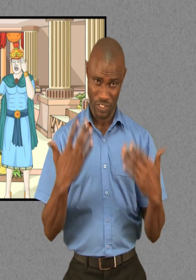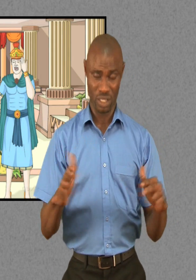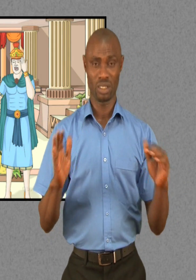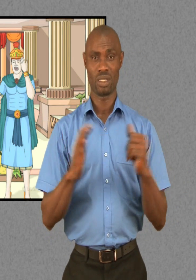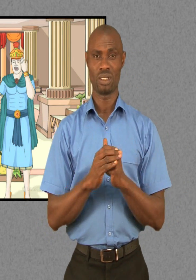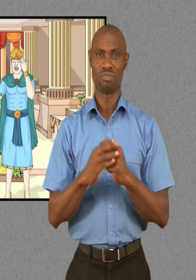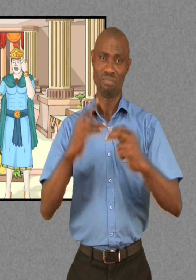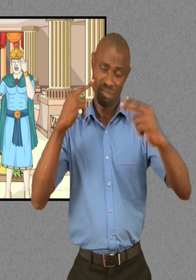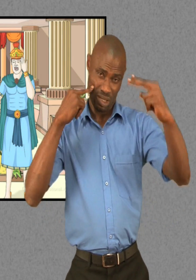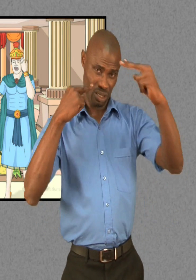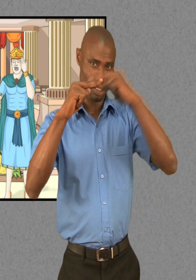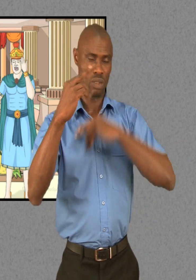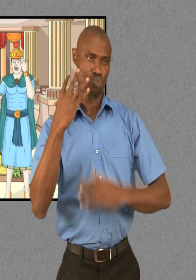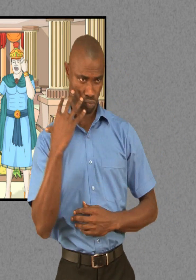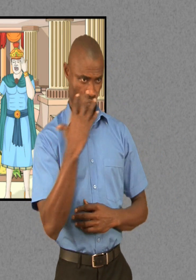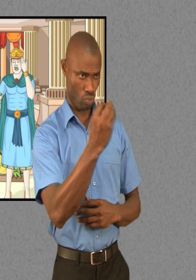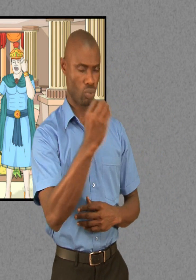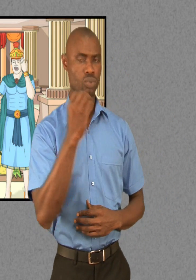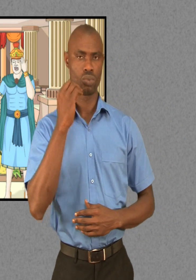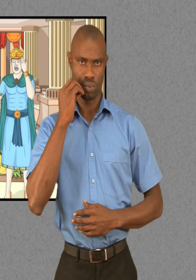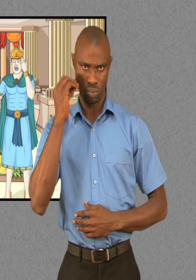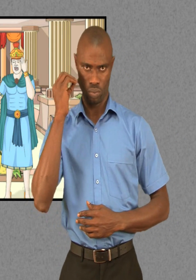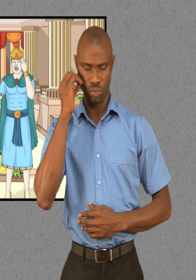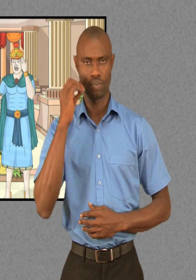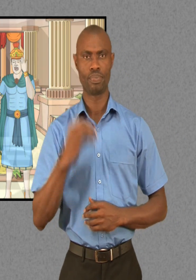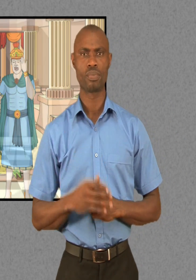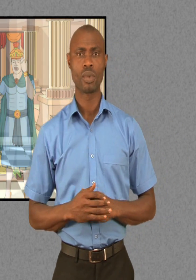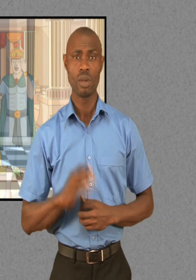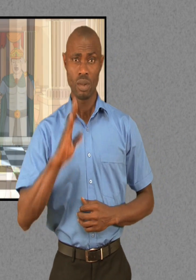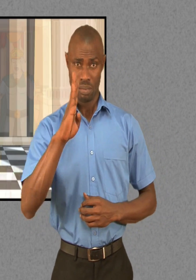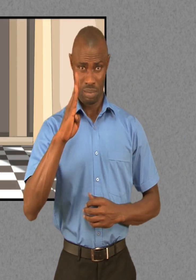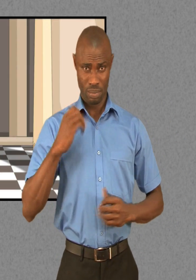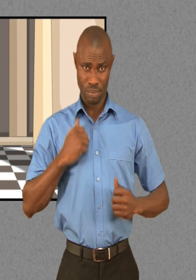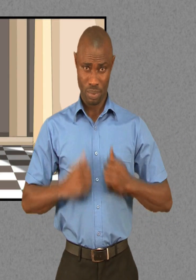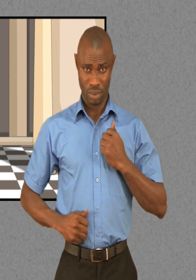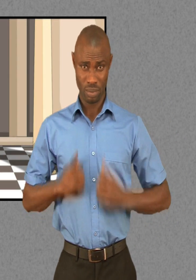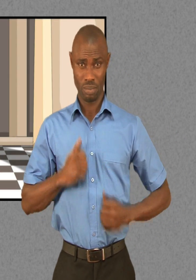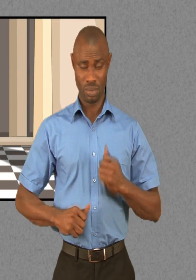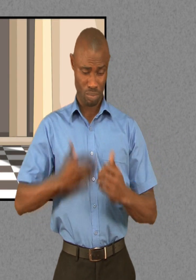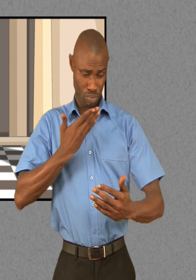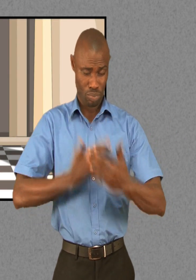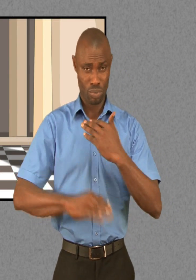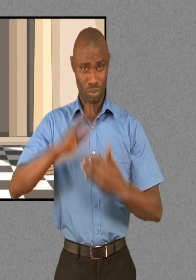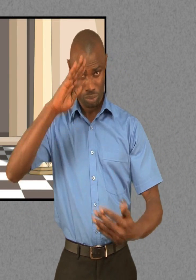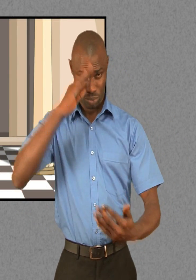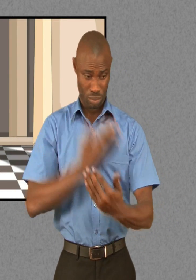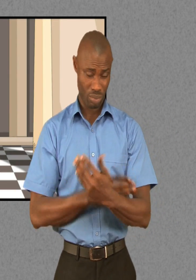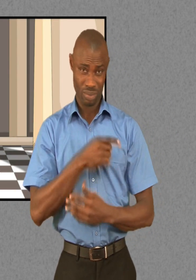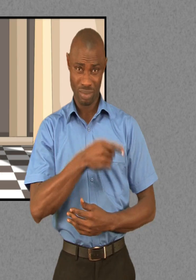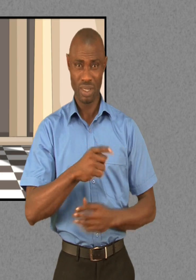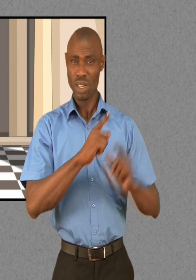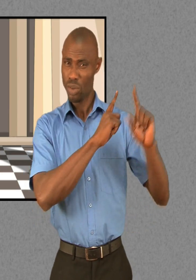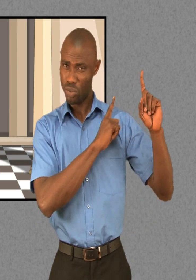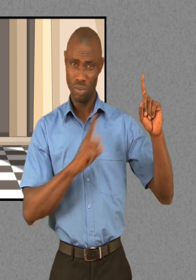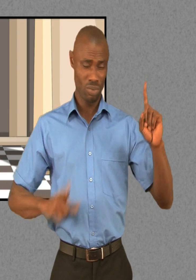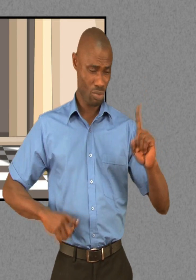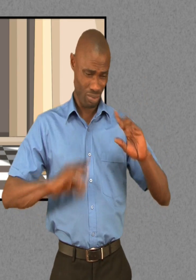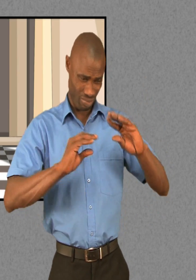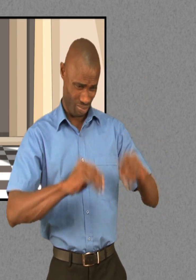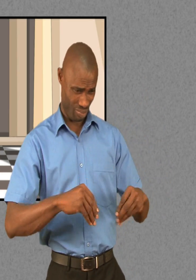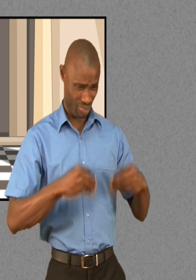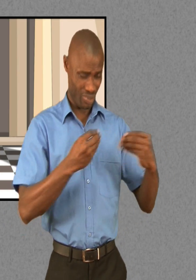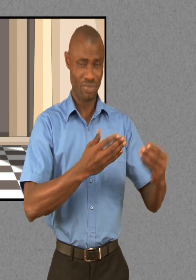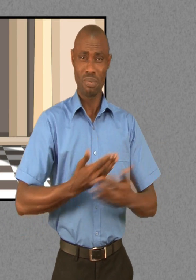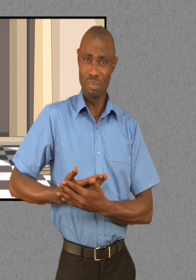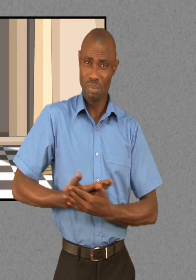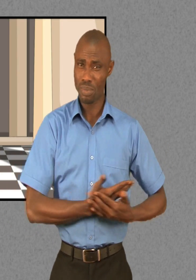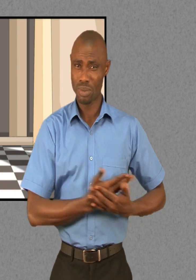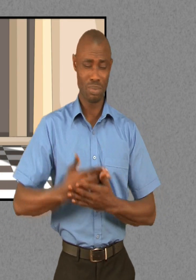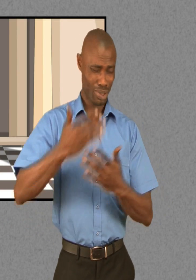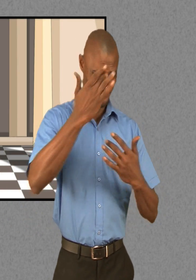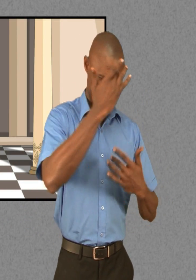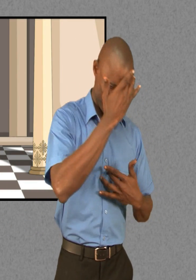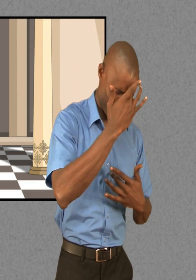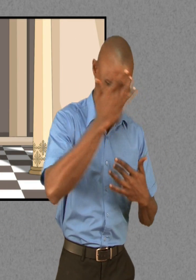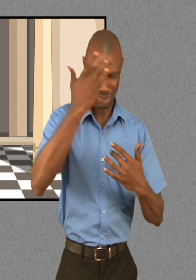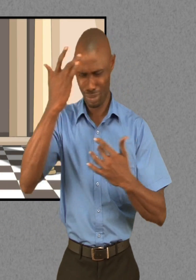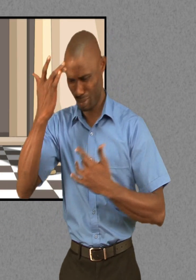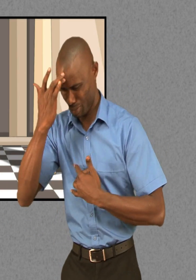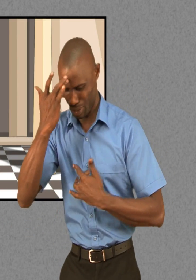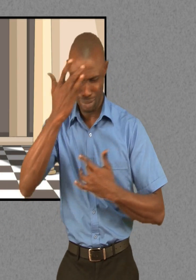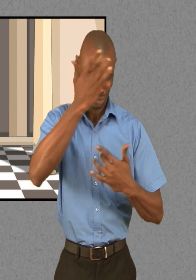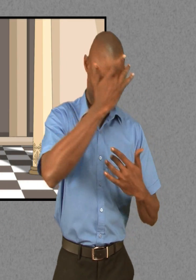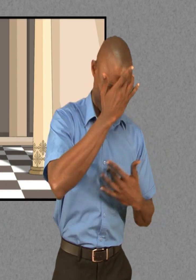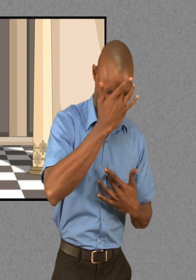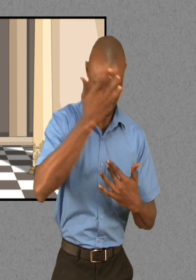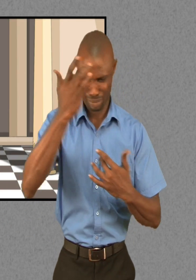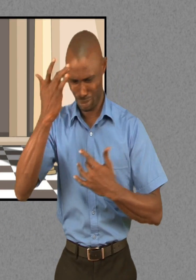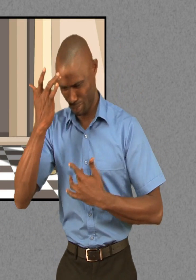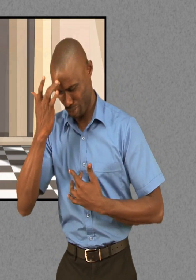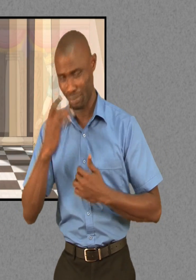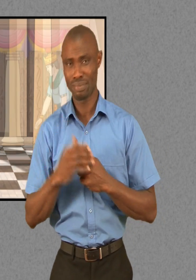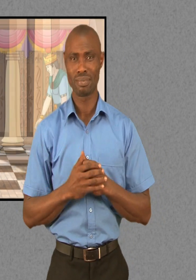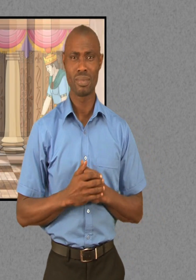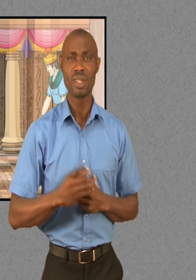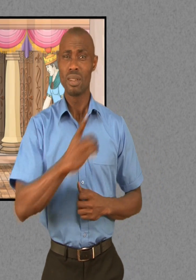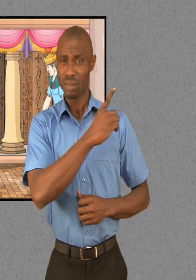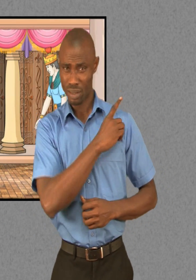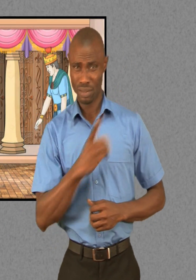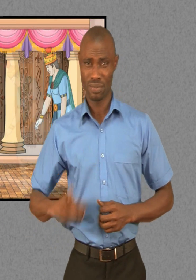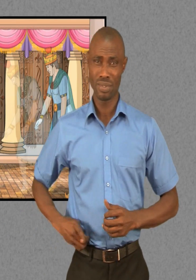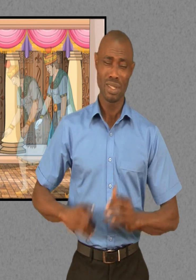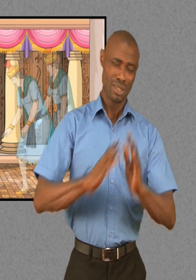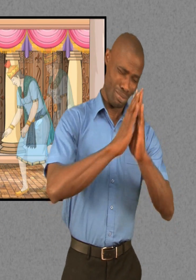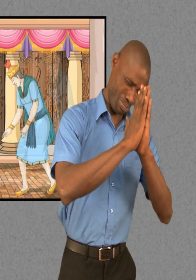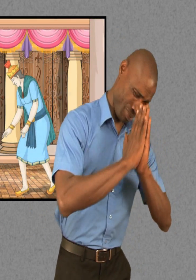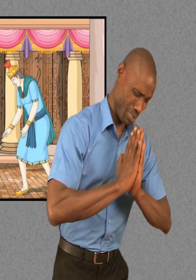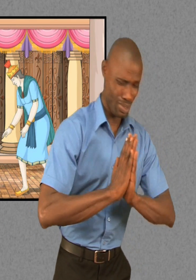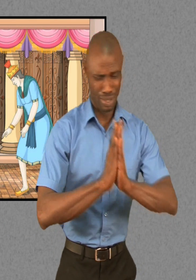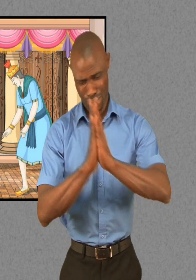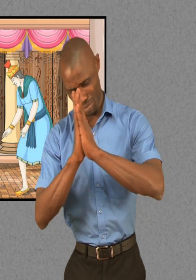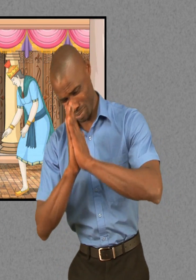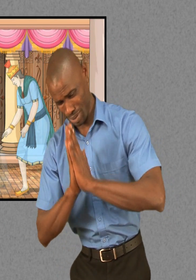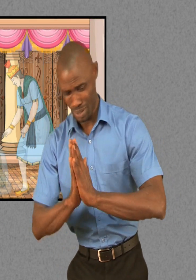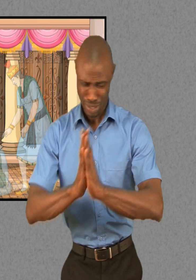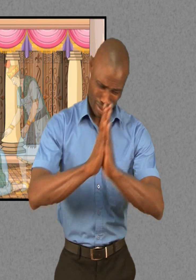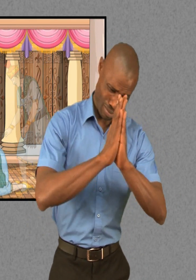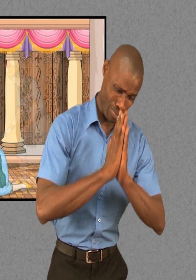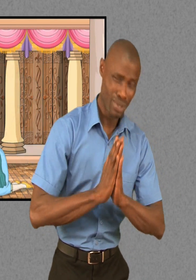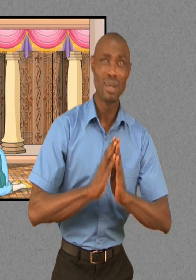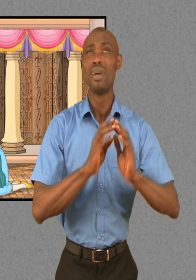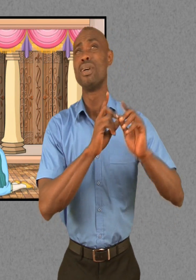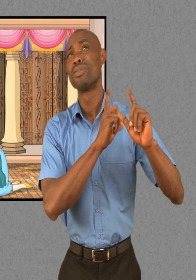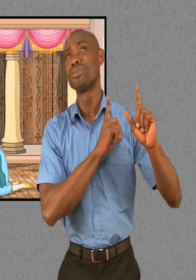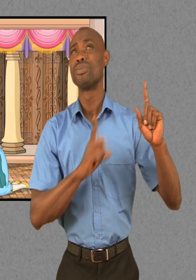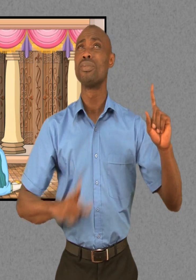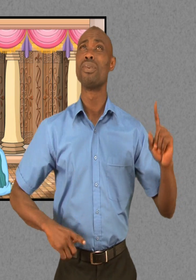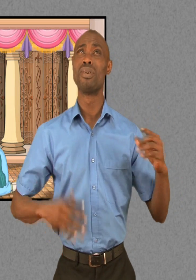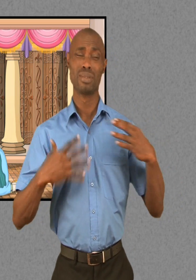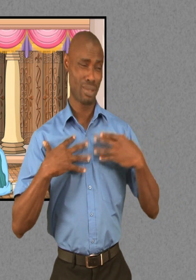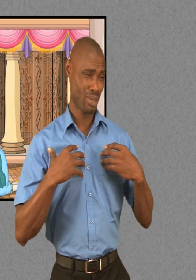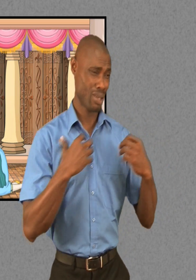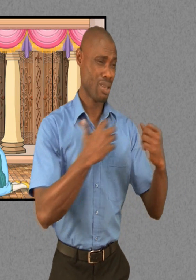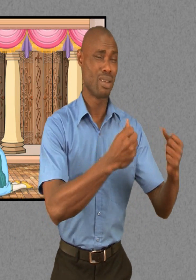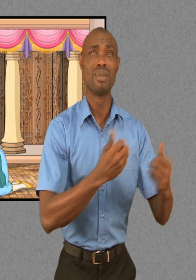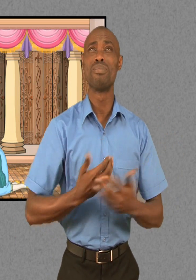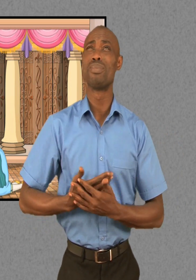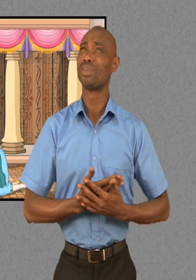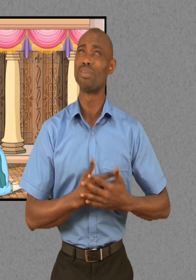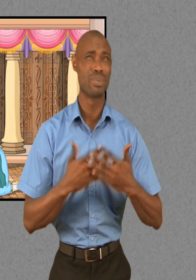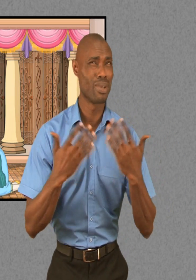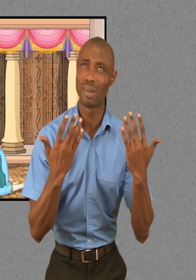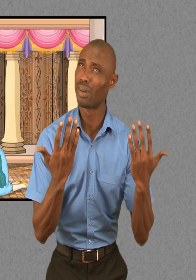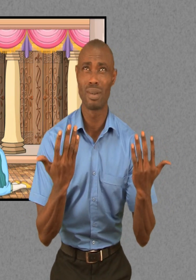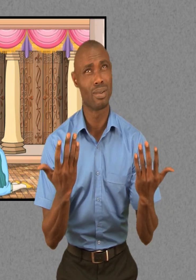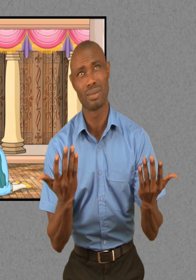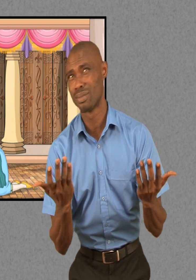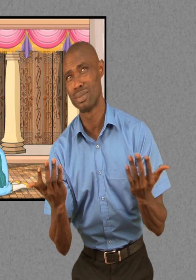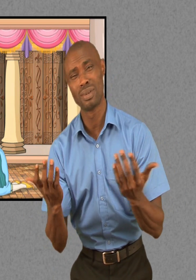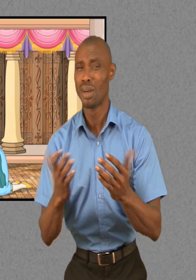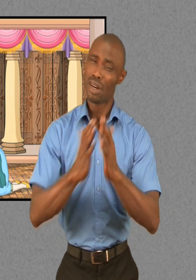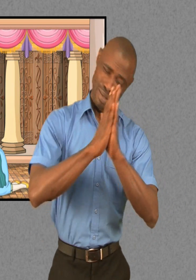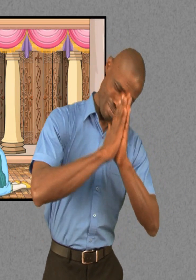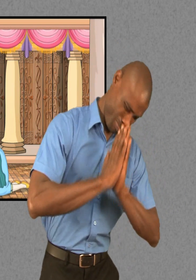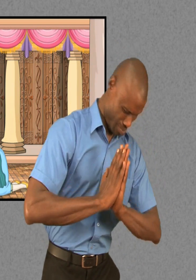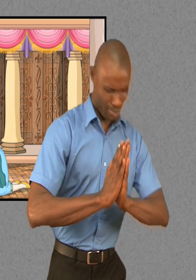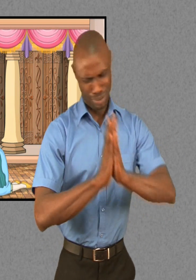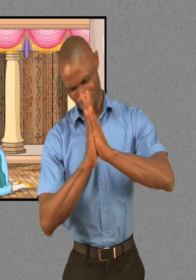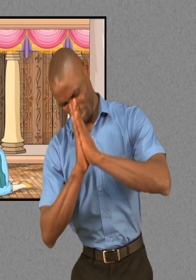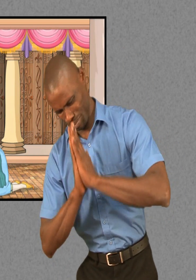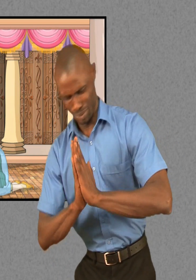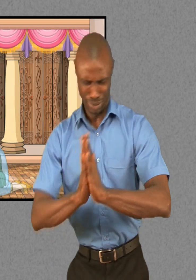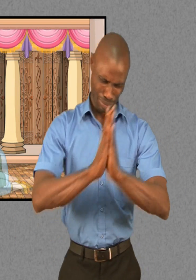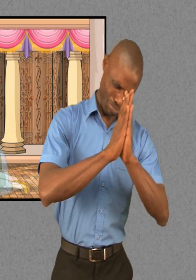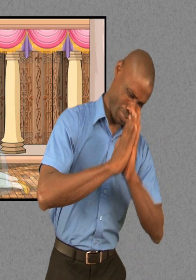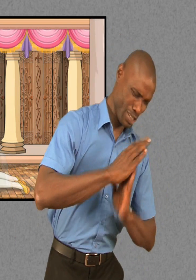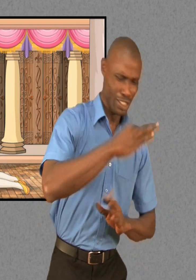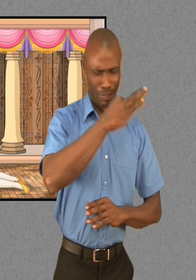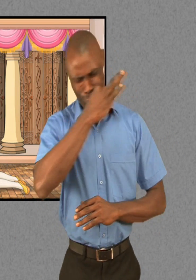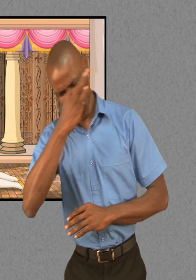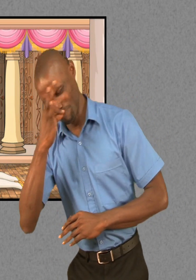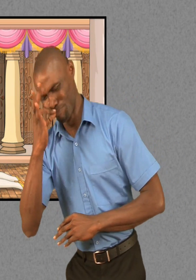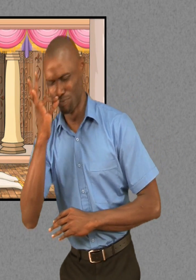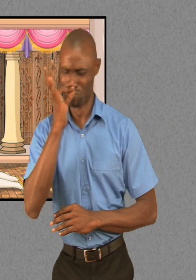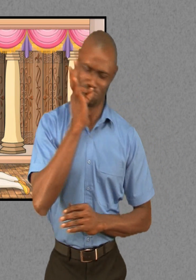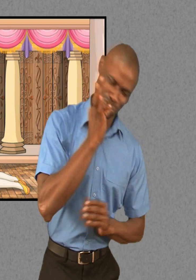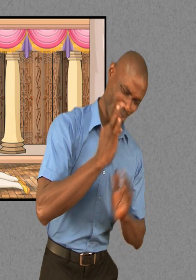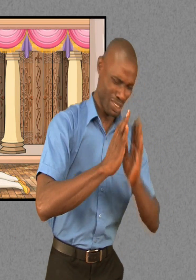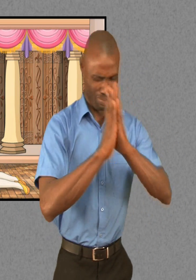After Nathan had gone home, the LORD struck the child that Uriah’s wife had borne to David, and he became ill. David pleaded with God for the boy.